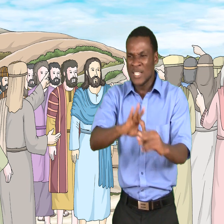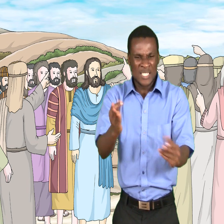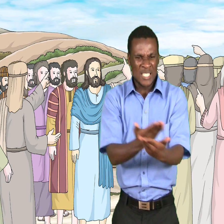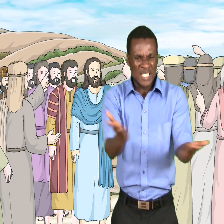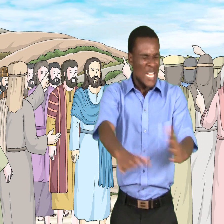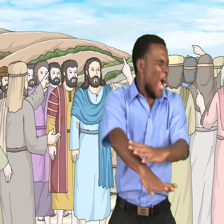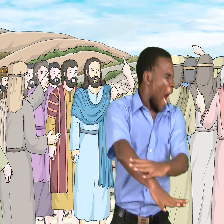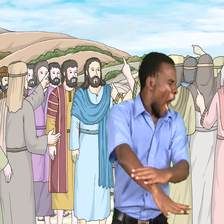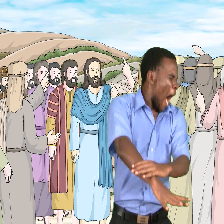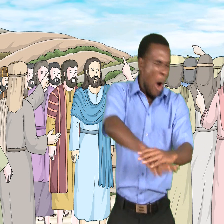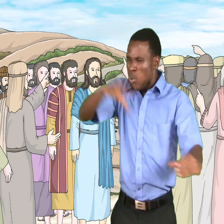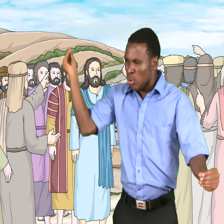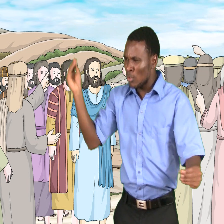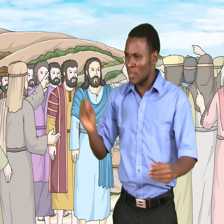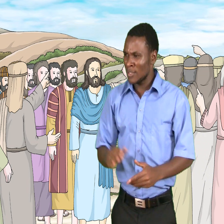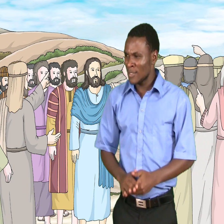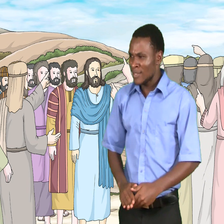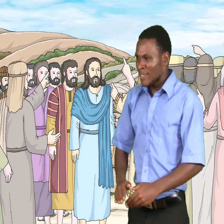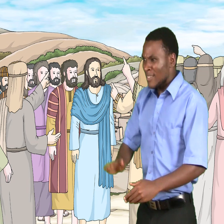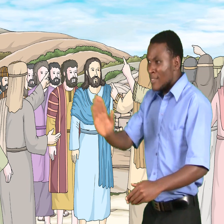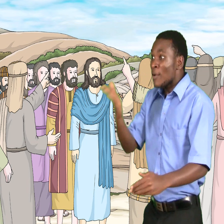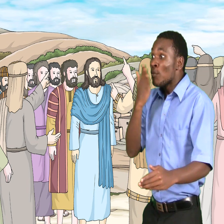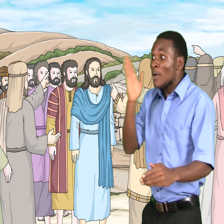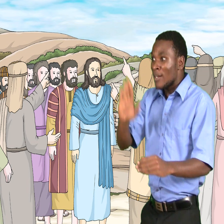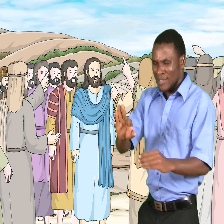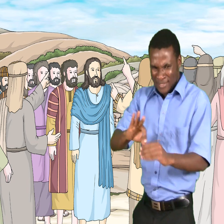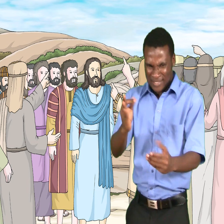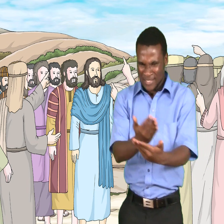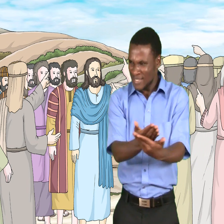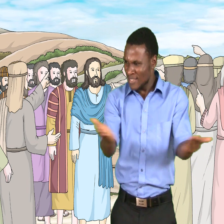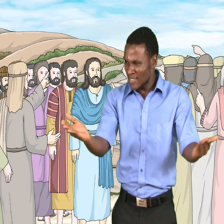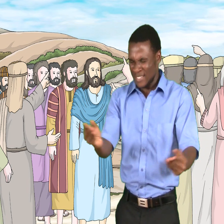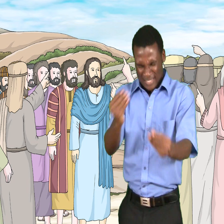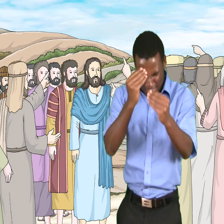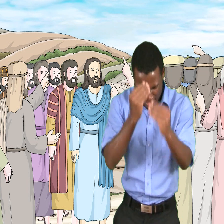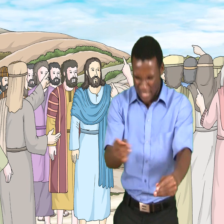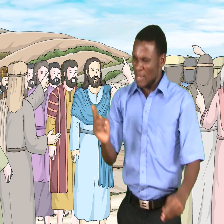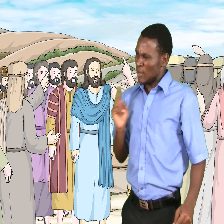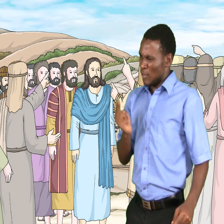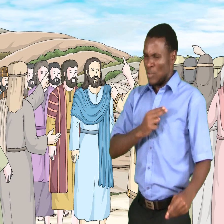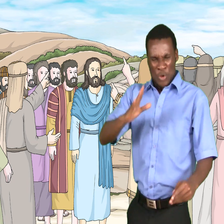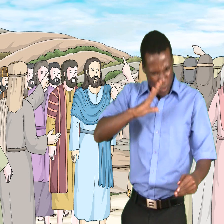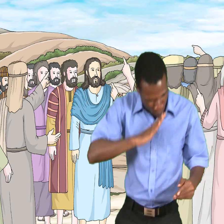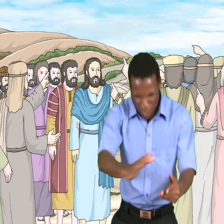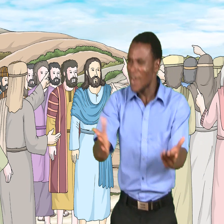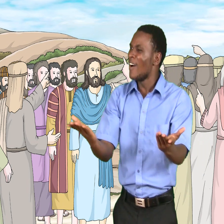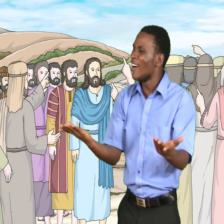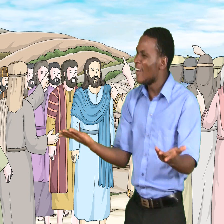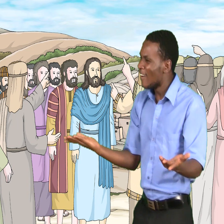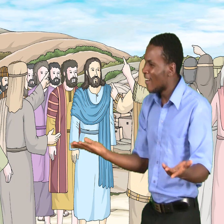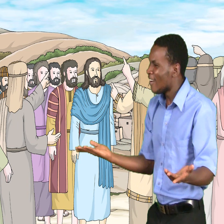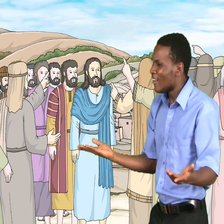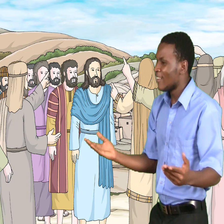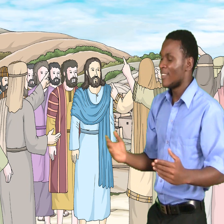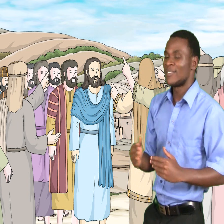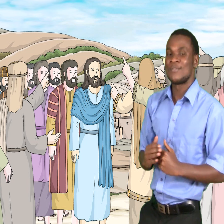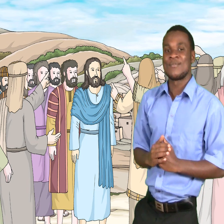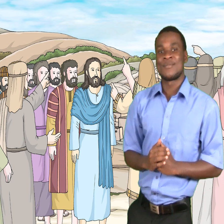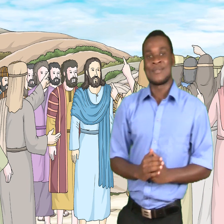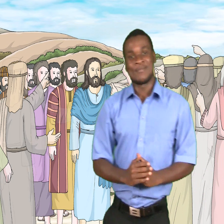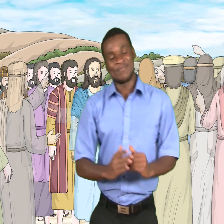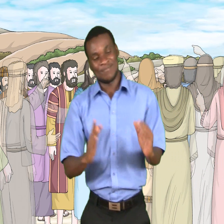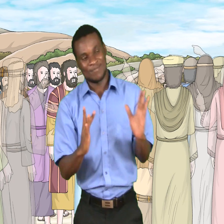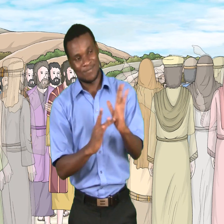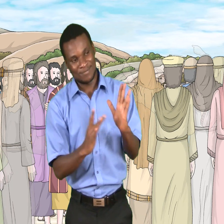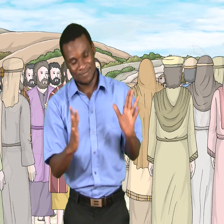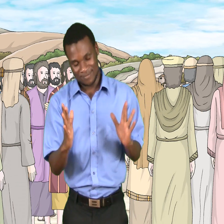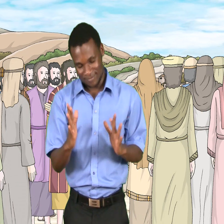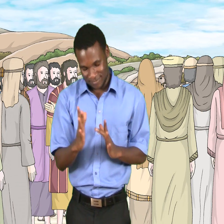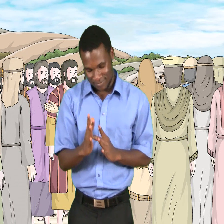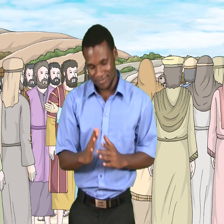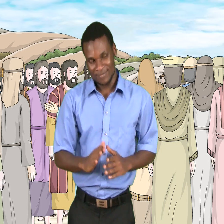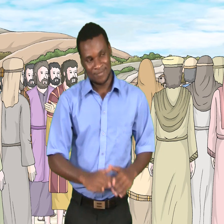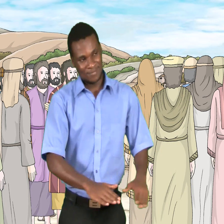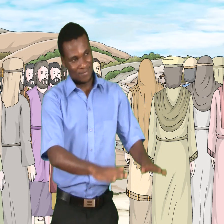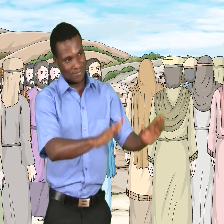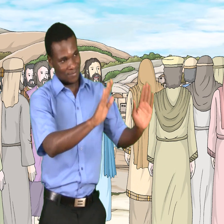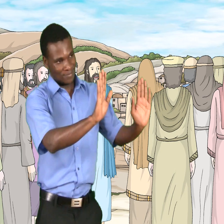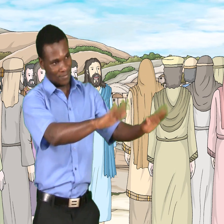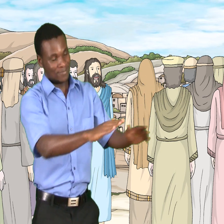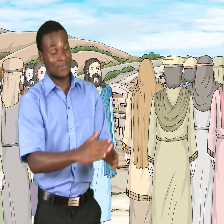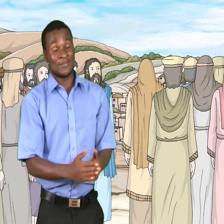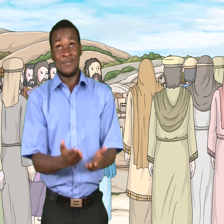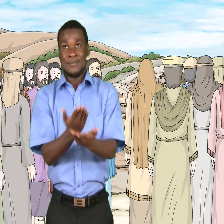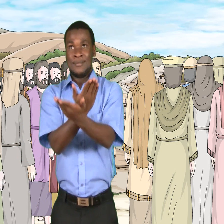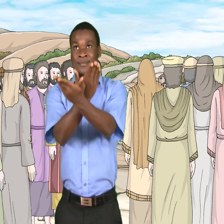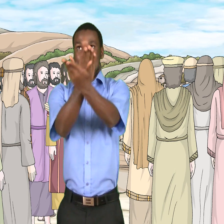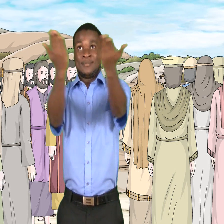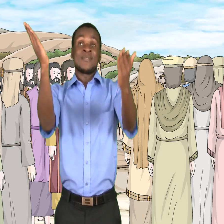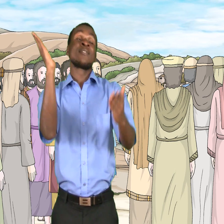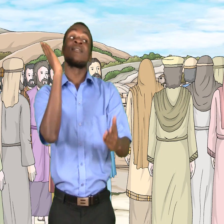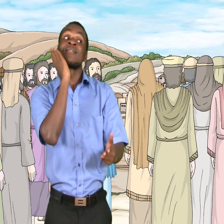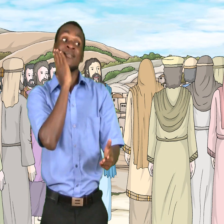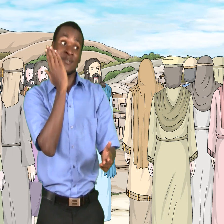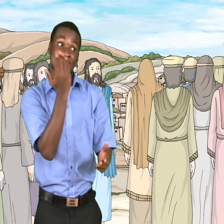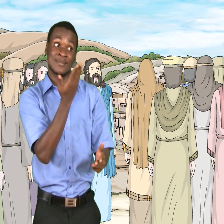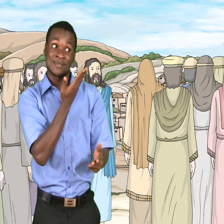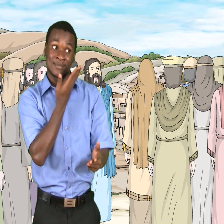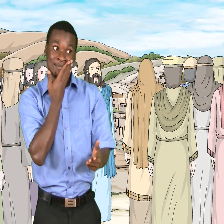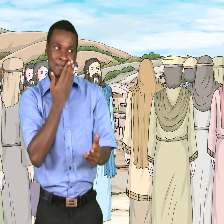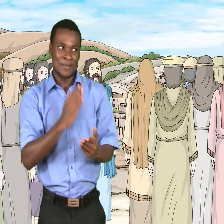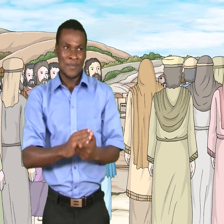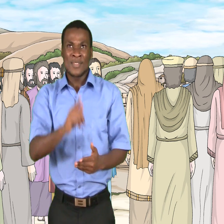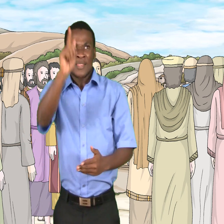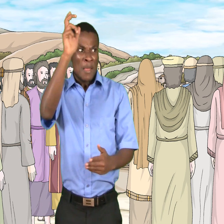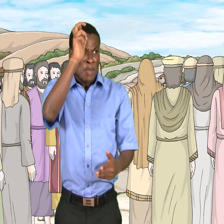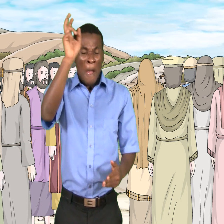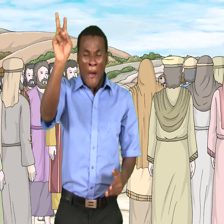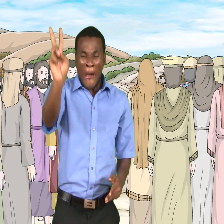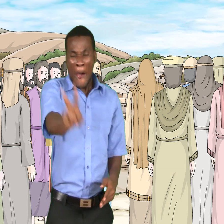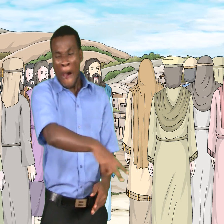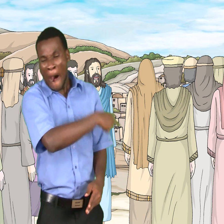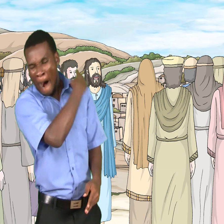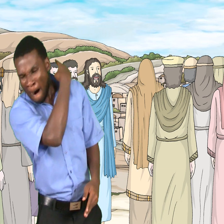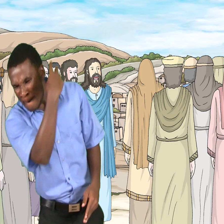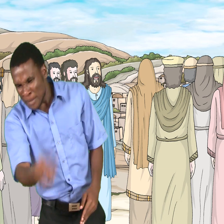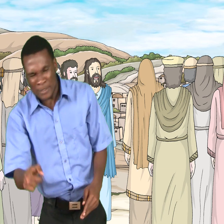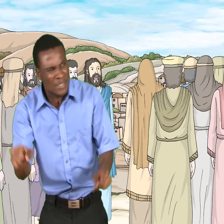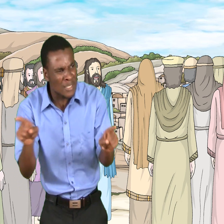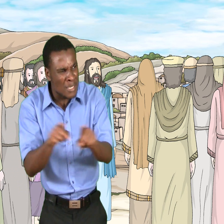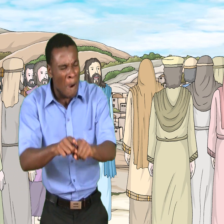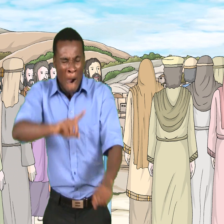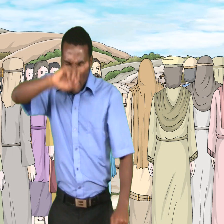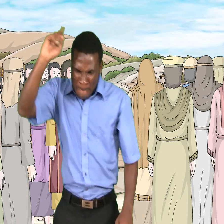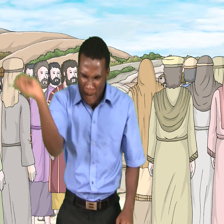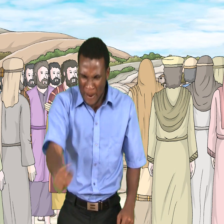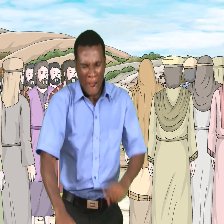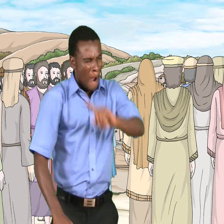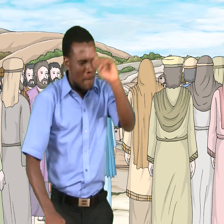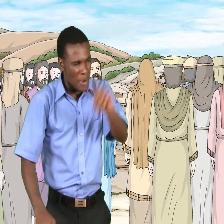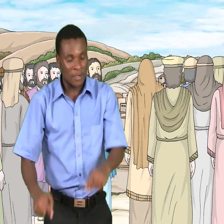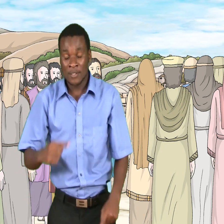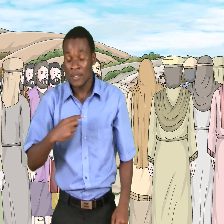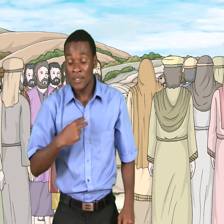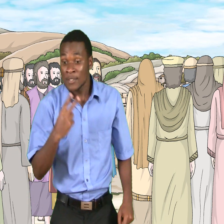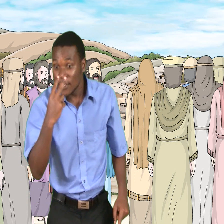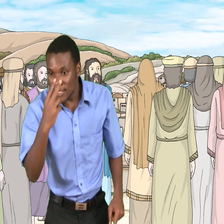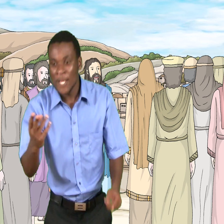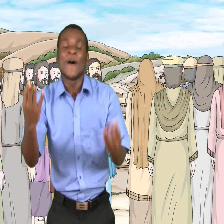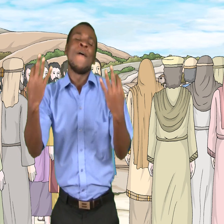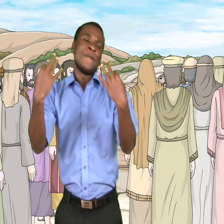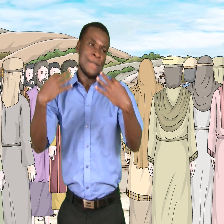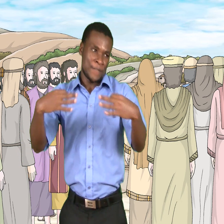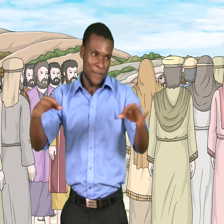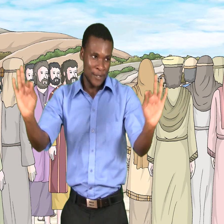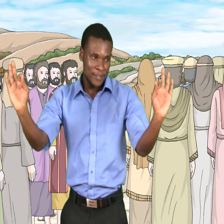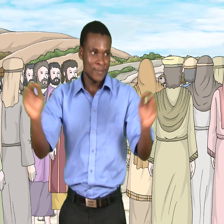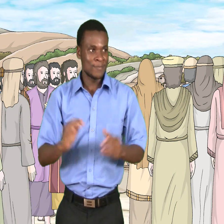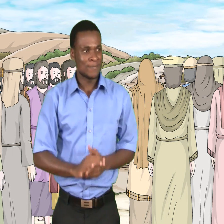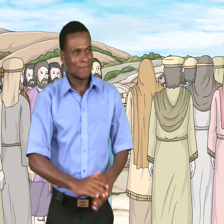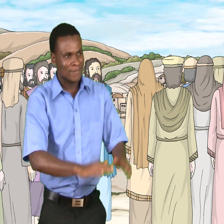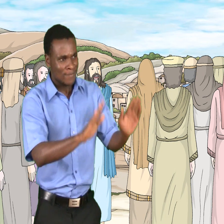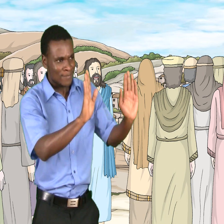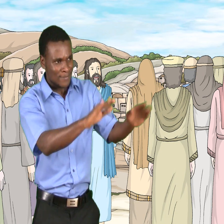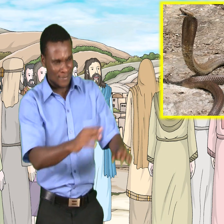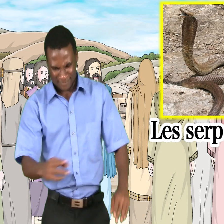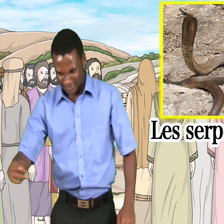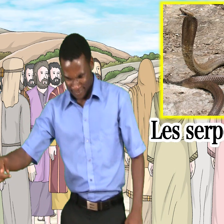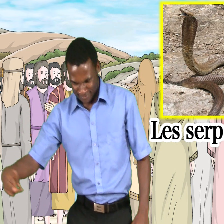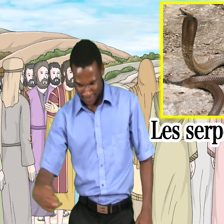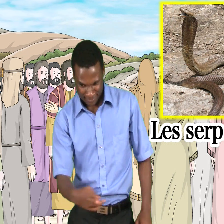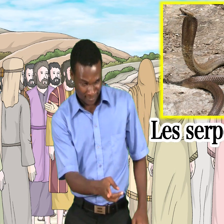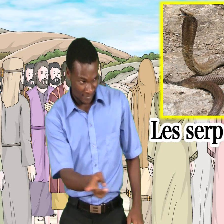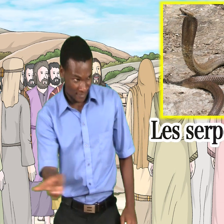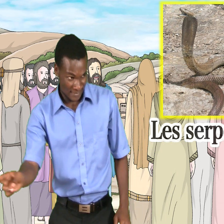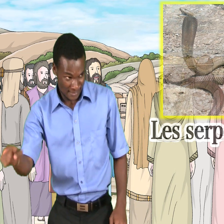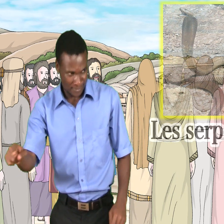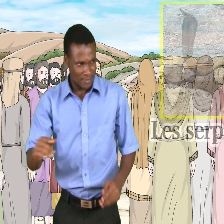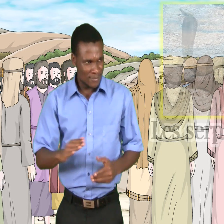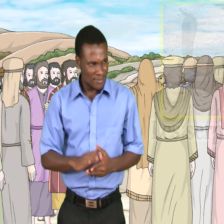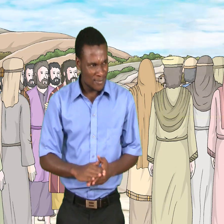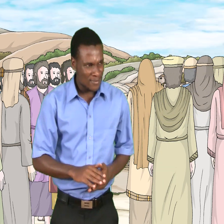So He told them, “I saw Satan fall like lightning from heaven.